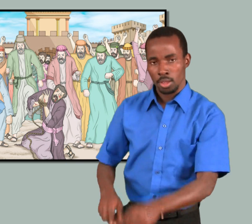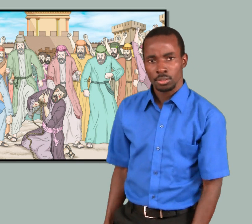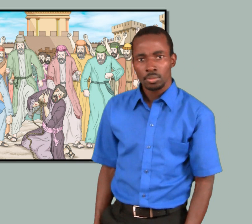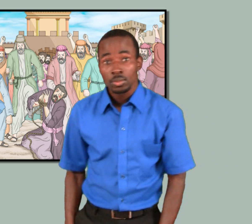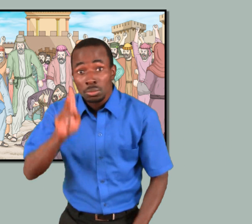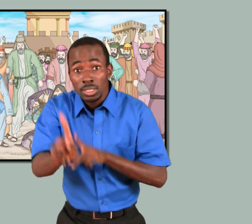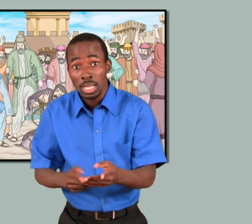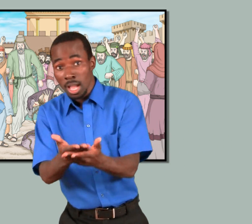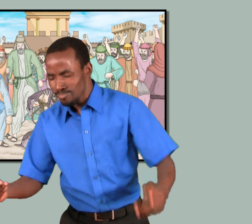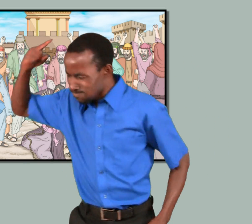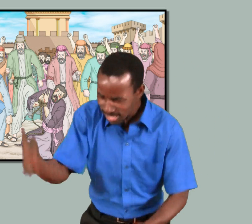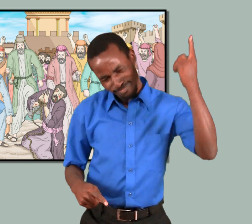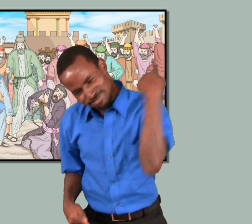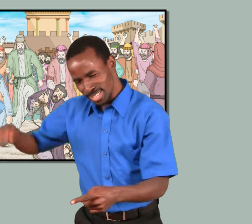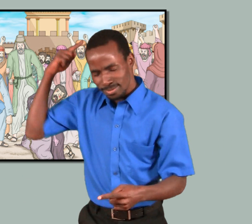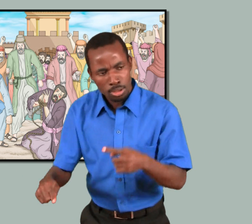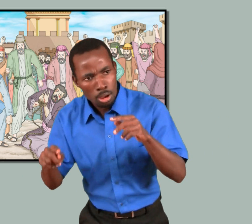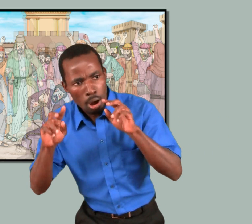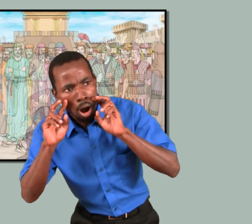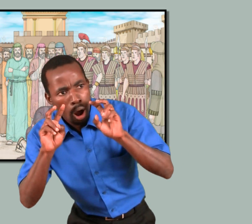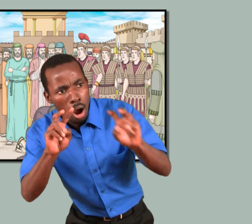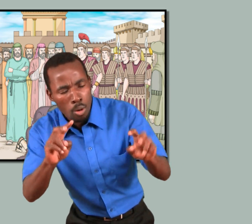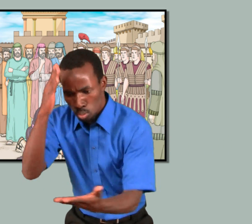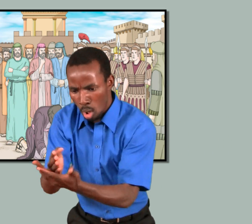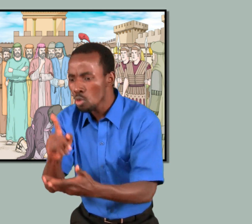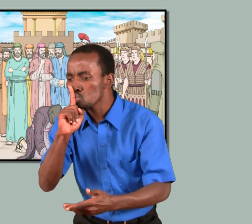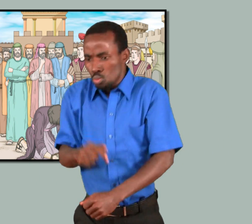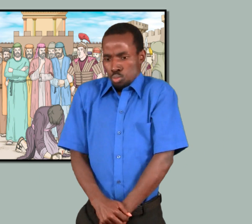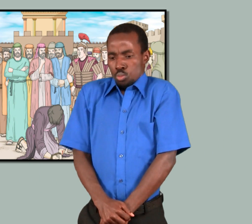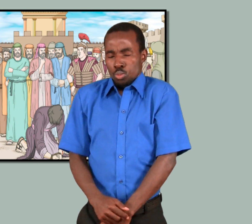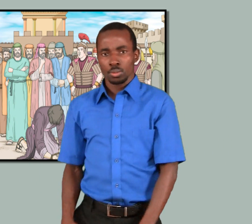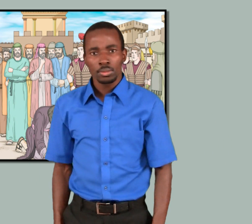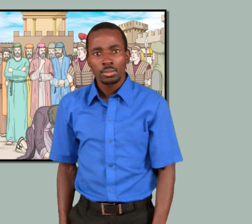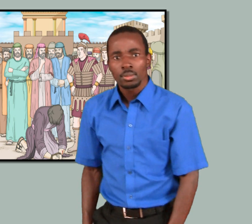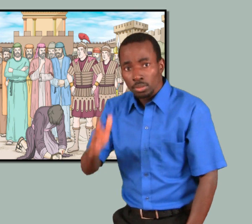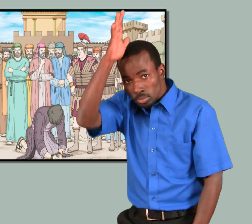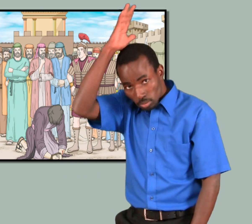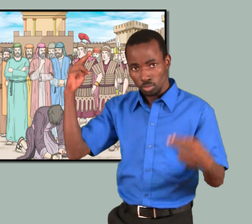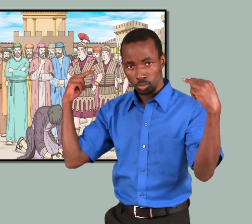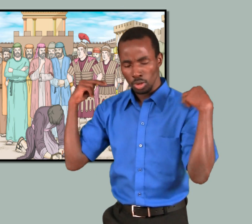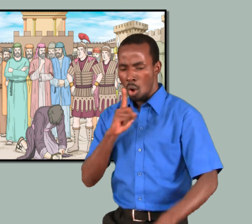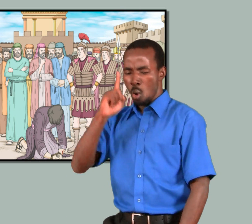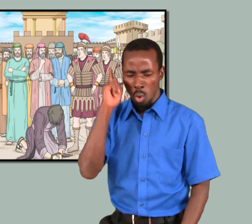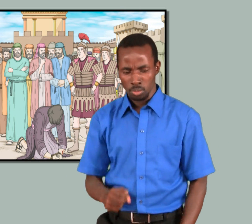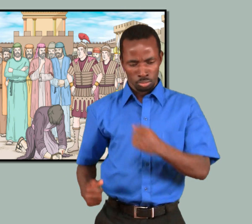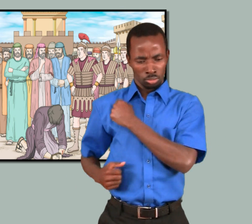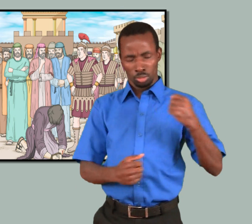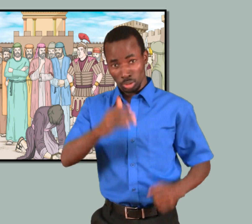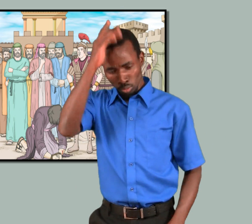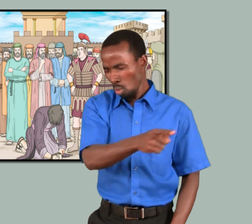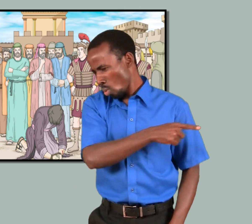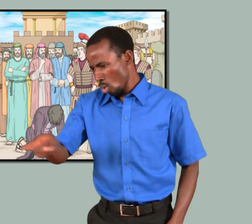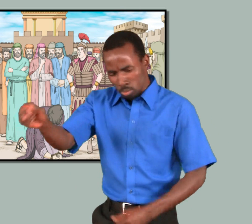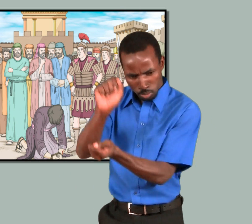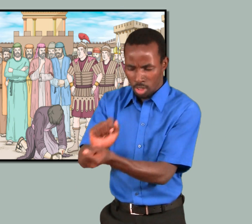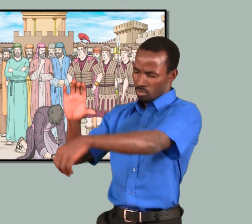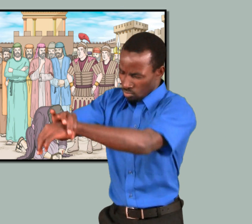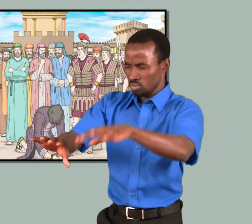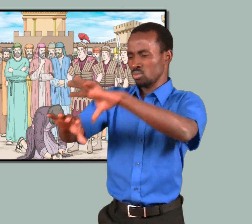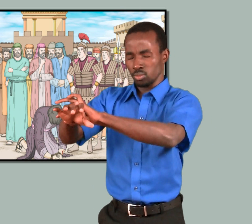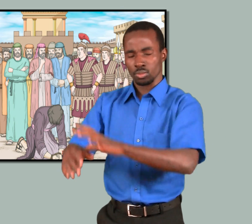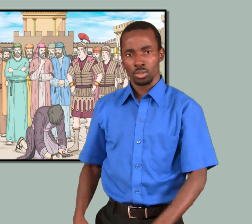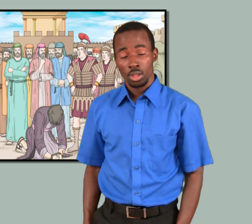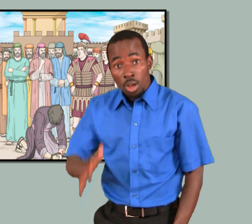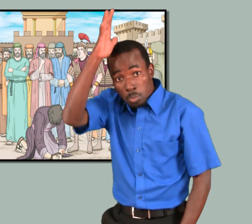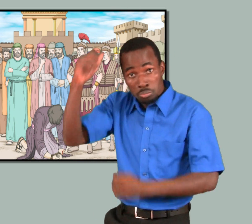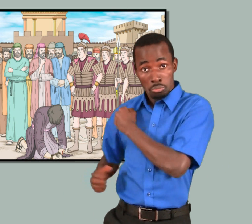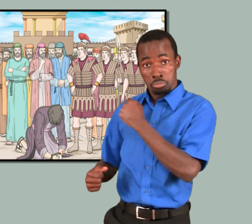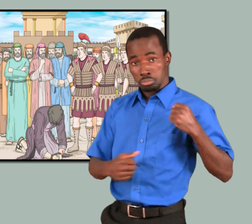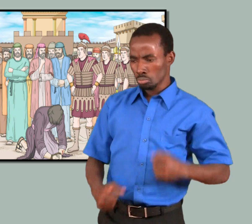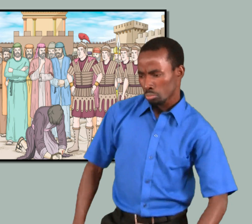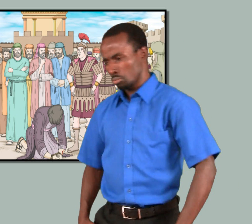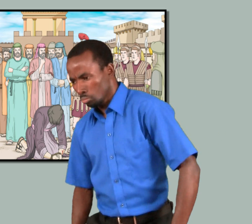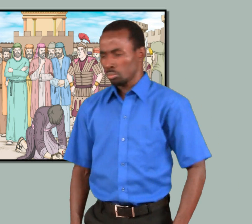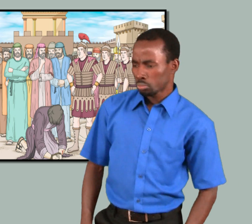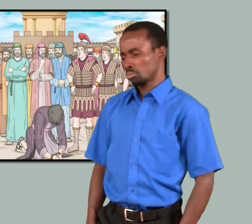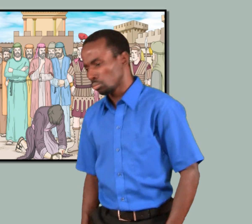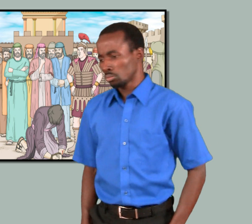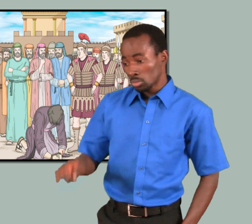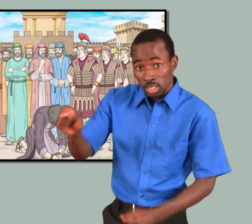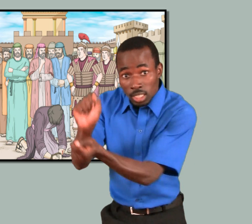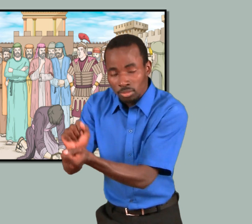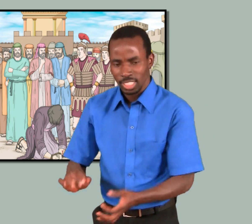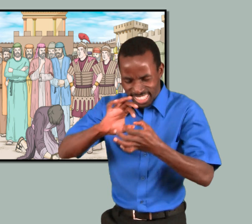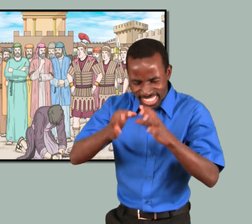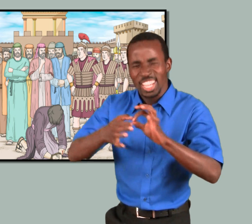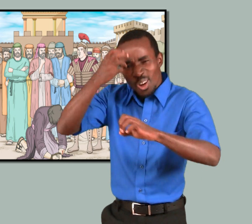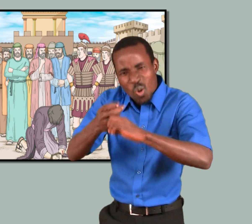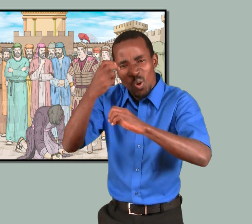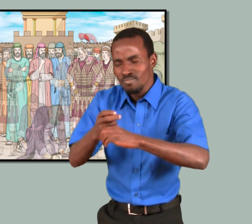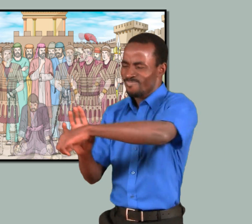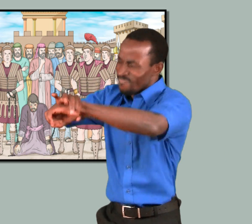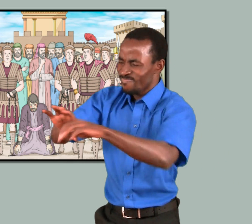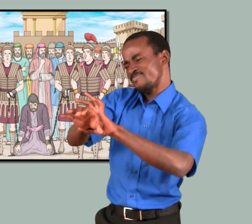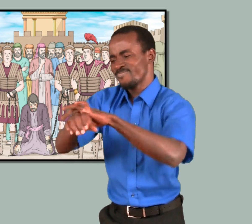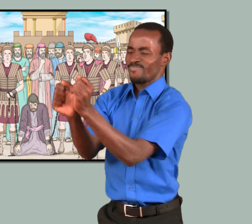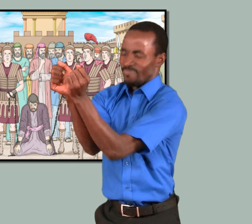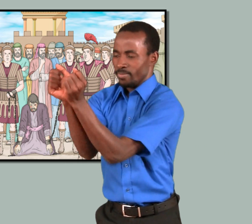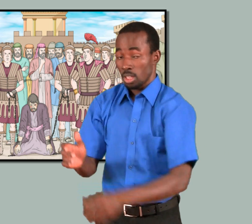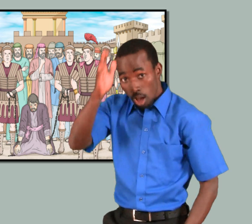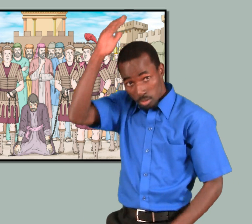When the people saw the commander and the soldiers, they stopped beating Paul.